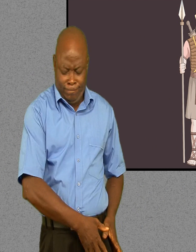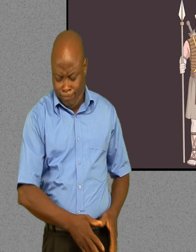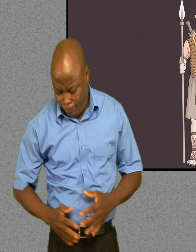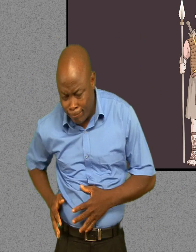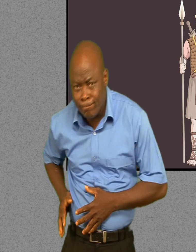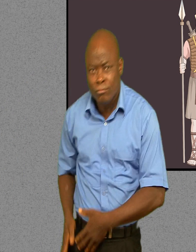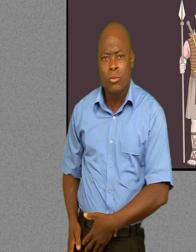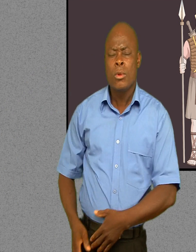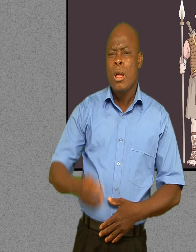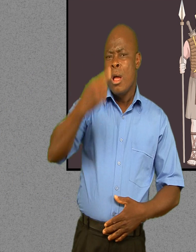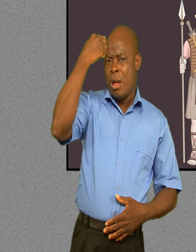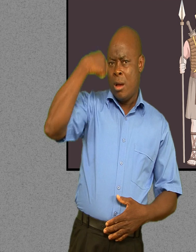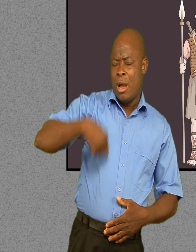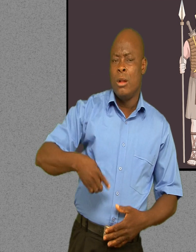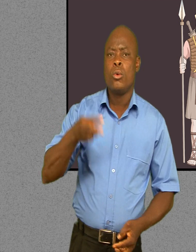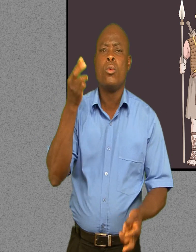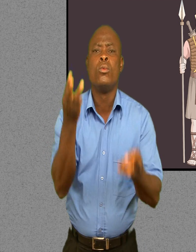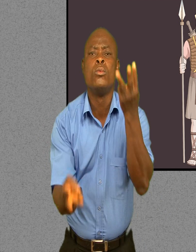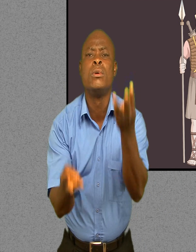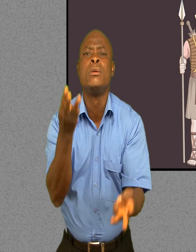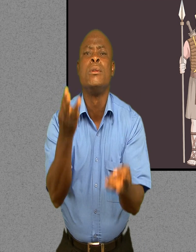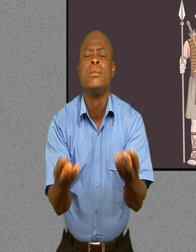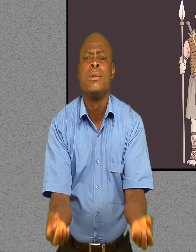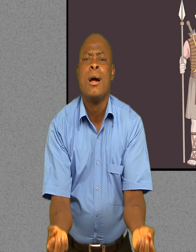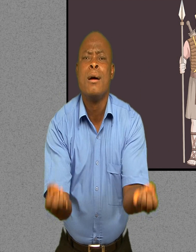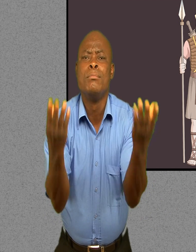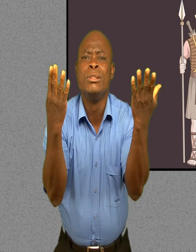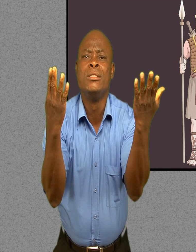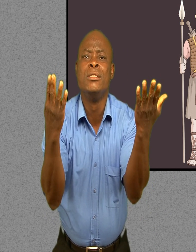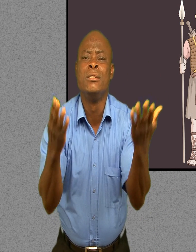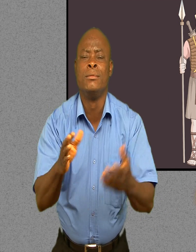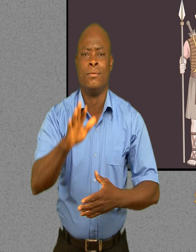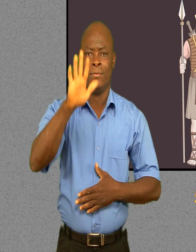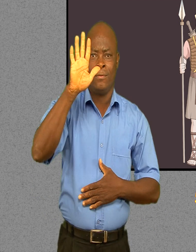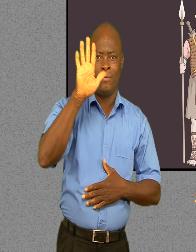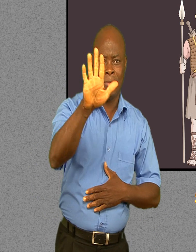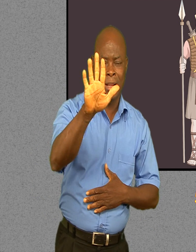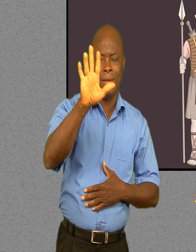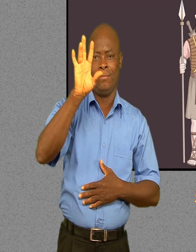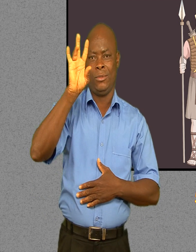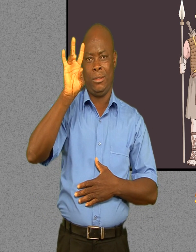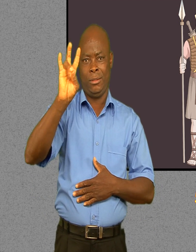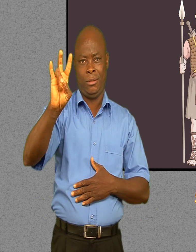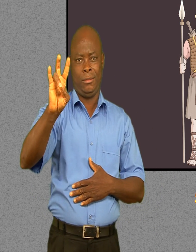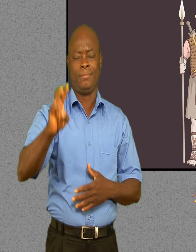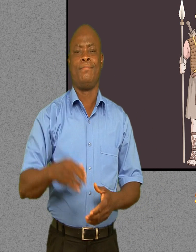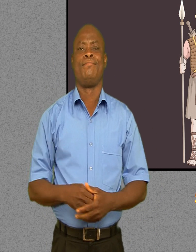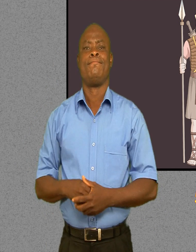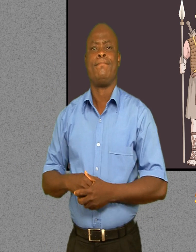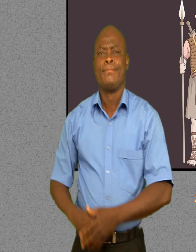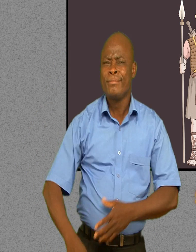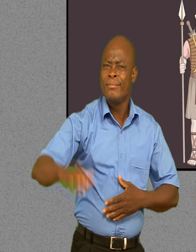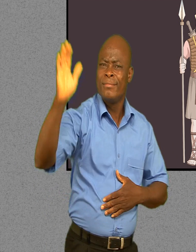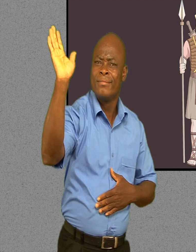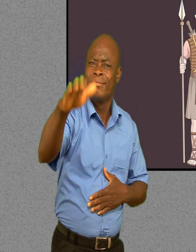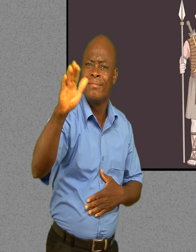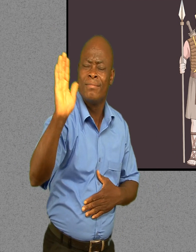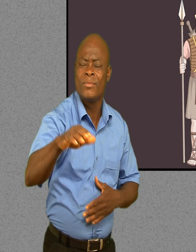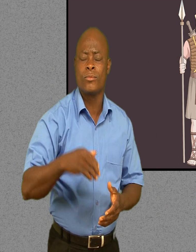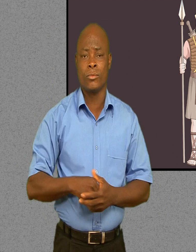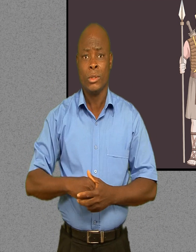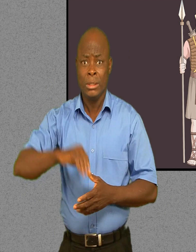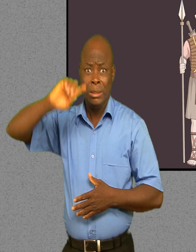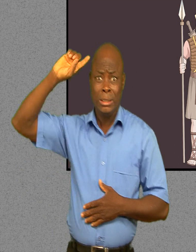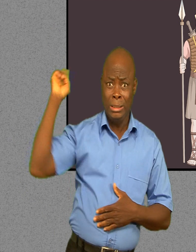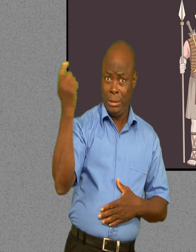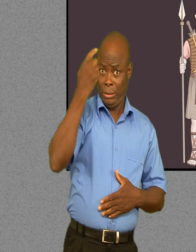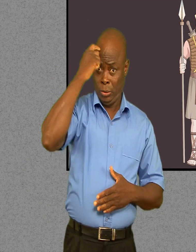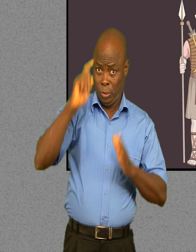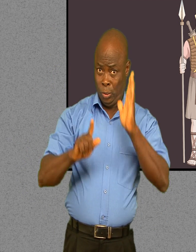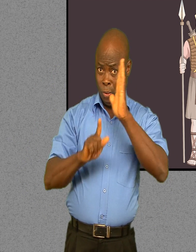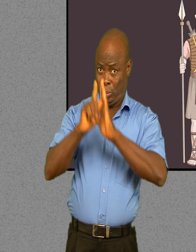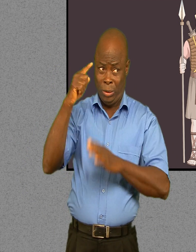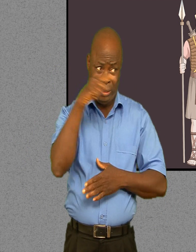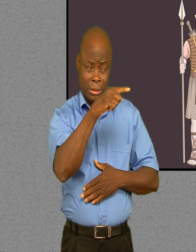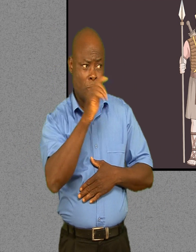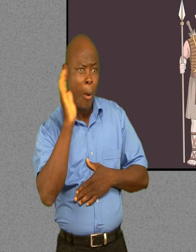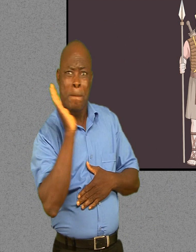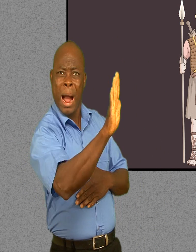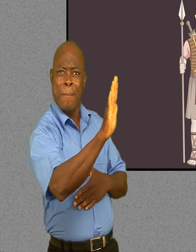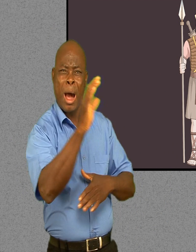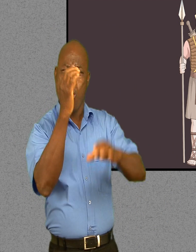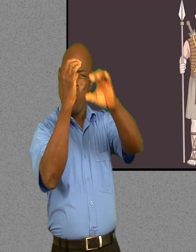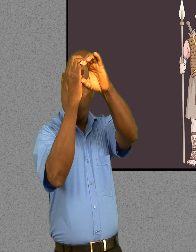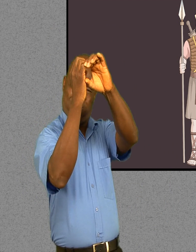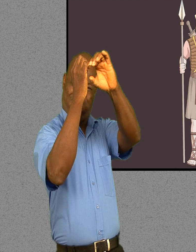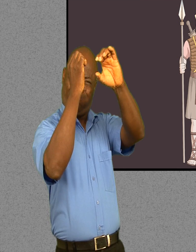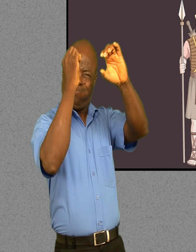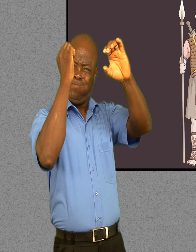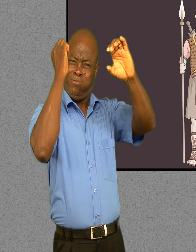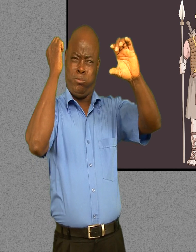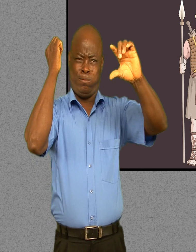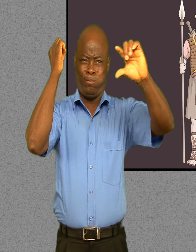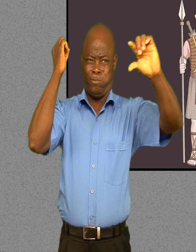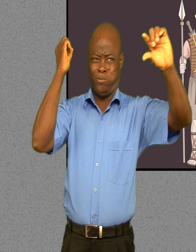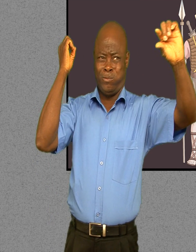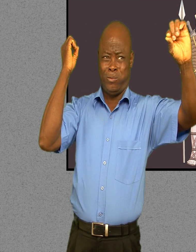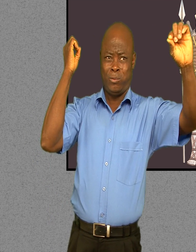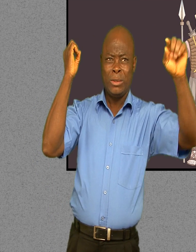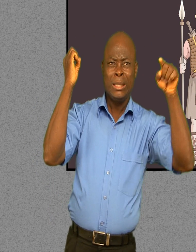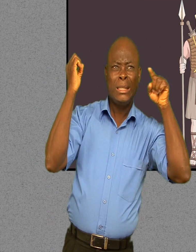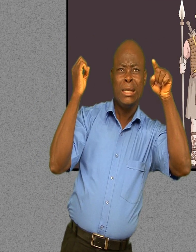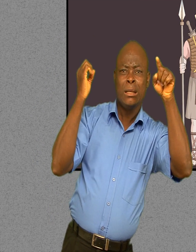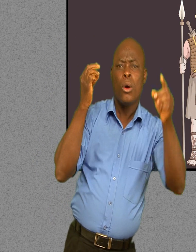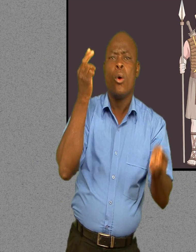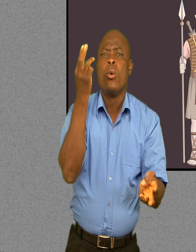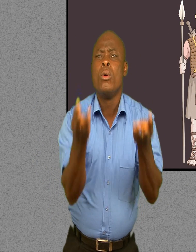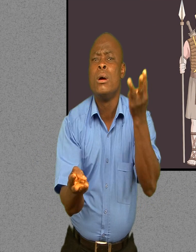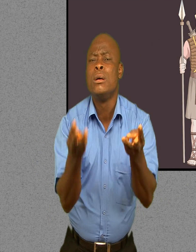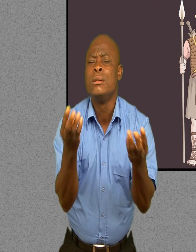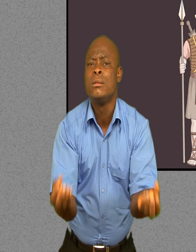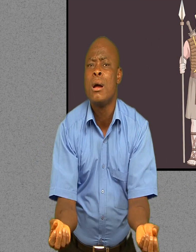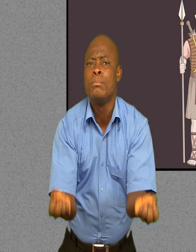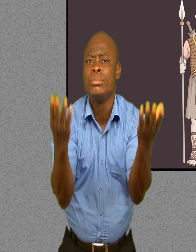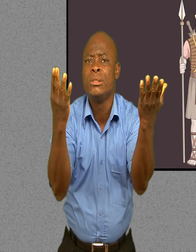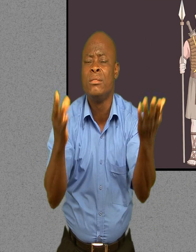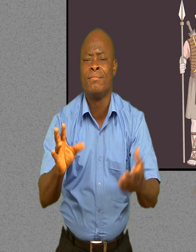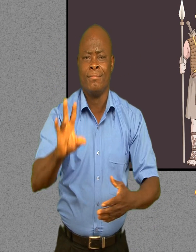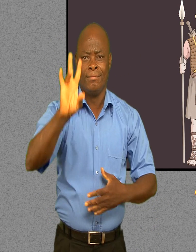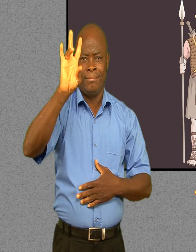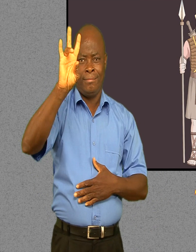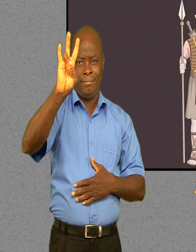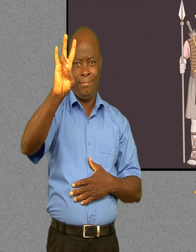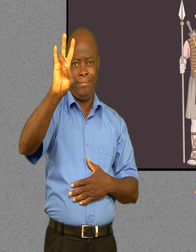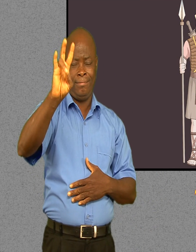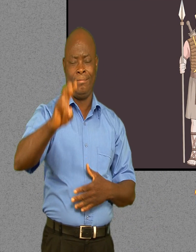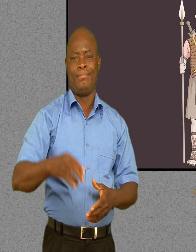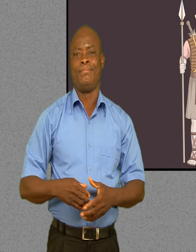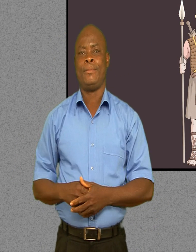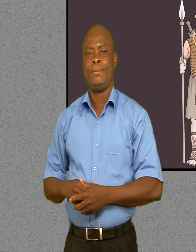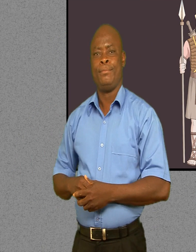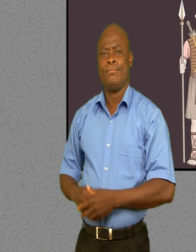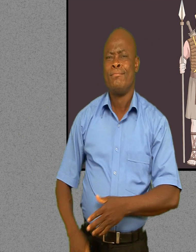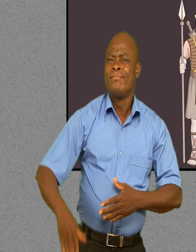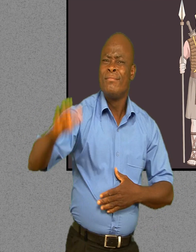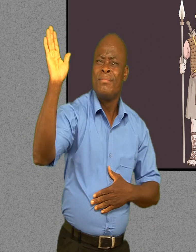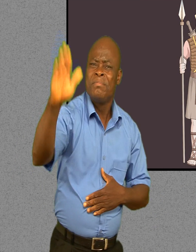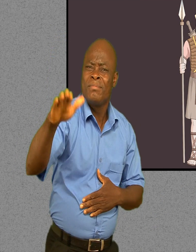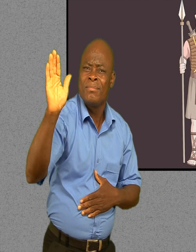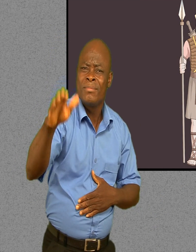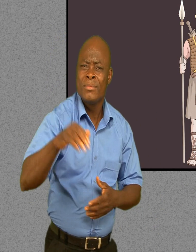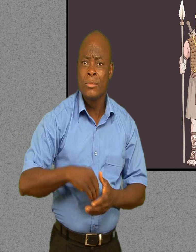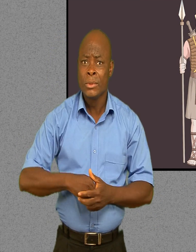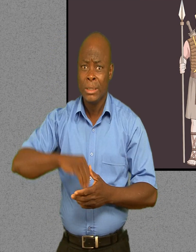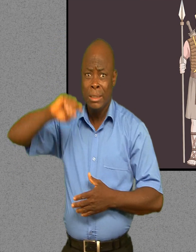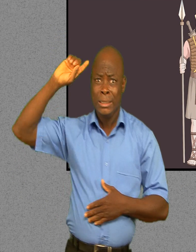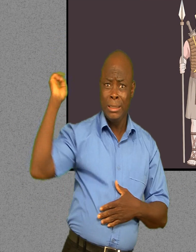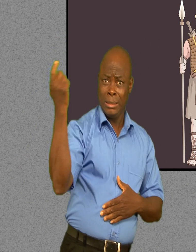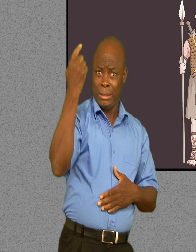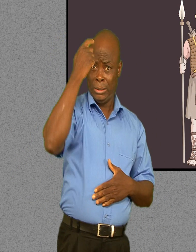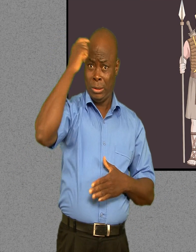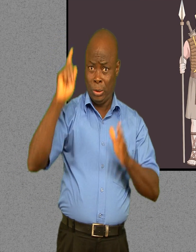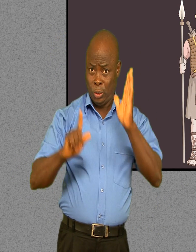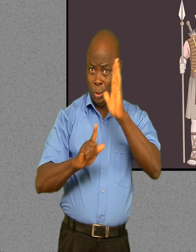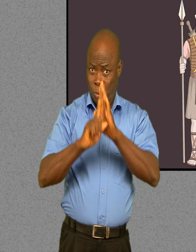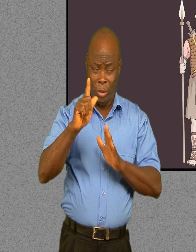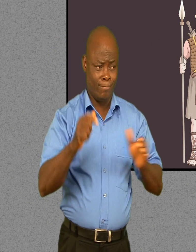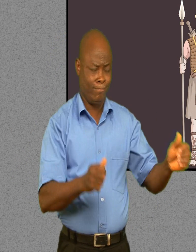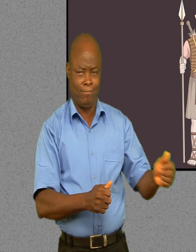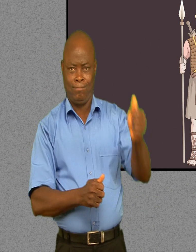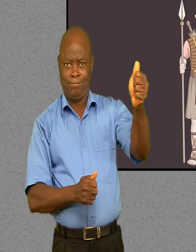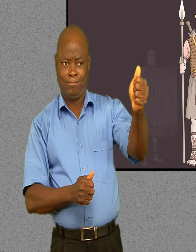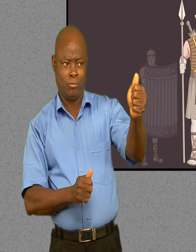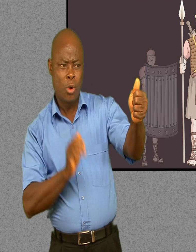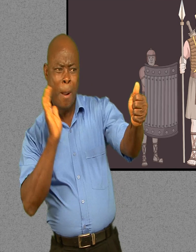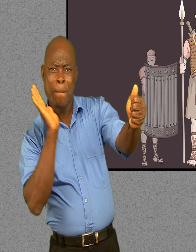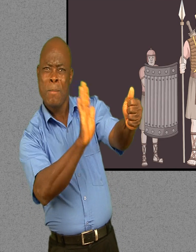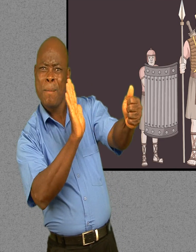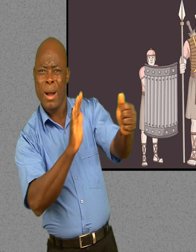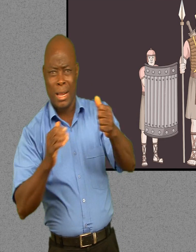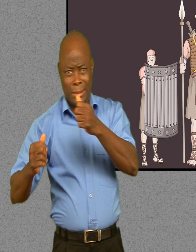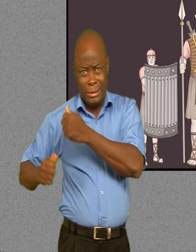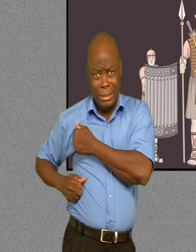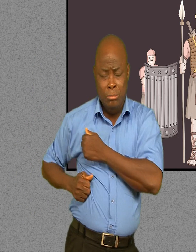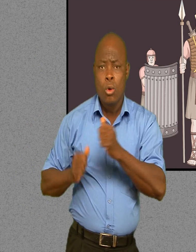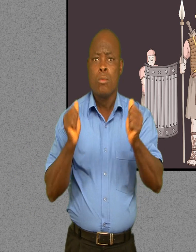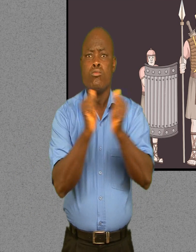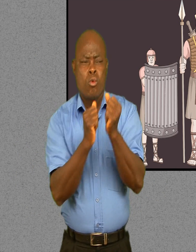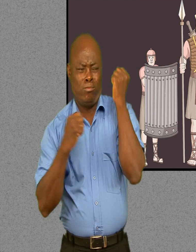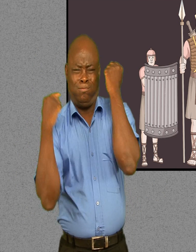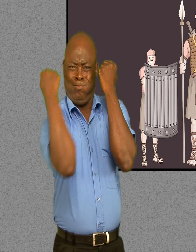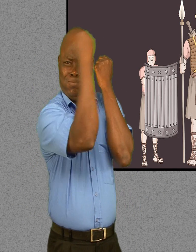The shaft of his spear was like a weaver’s beam, and its iron point weighed six hundred shekels.